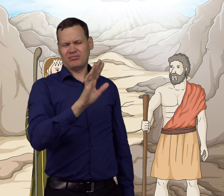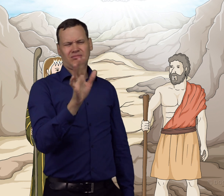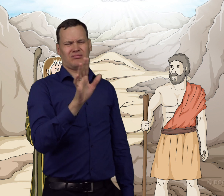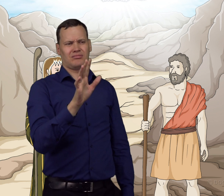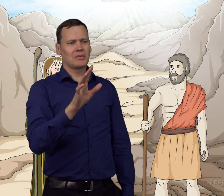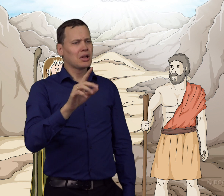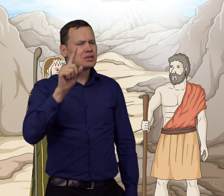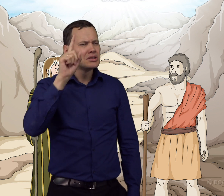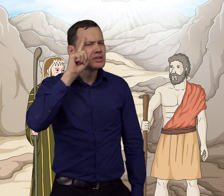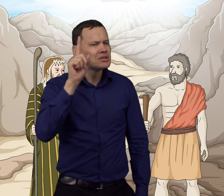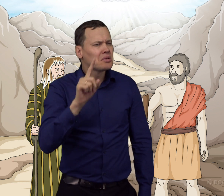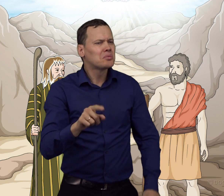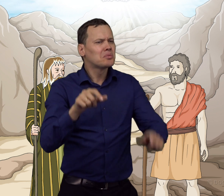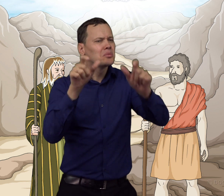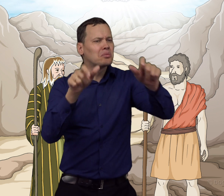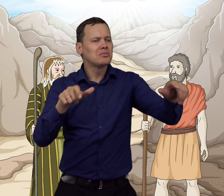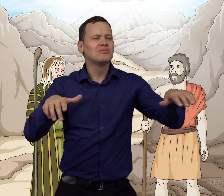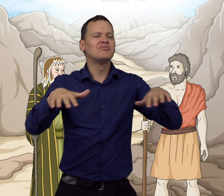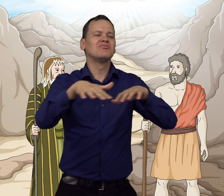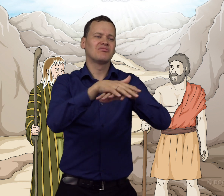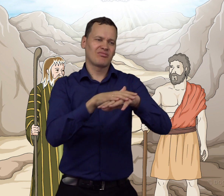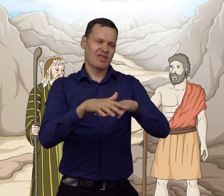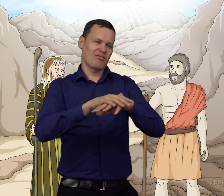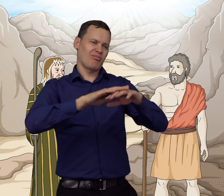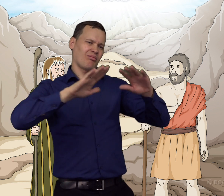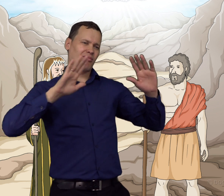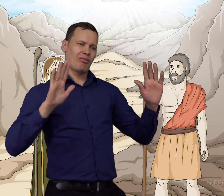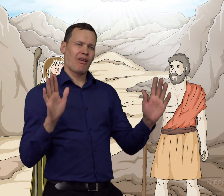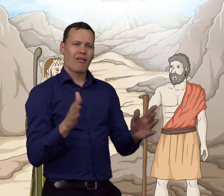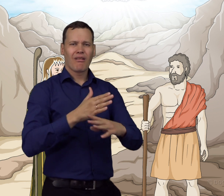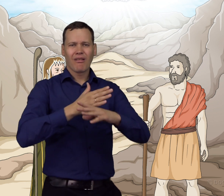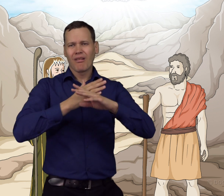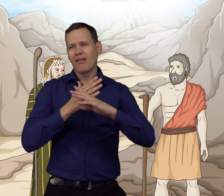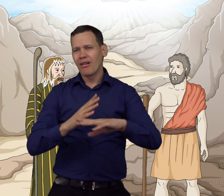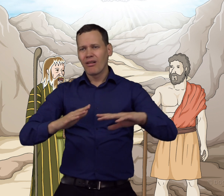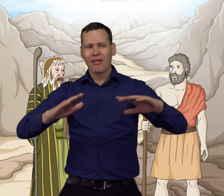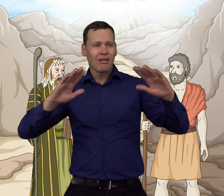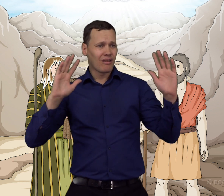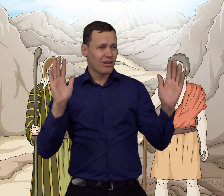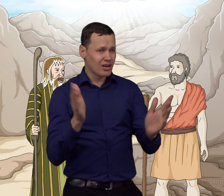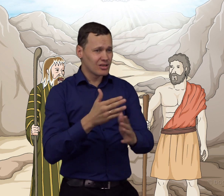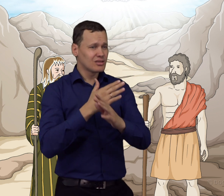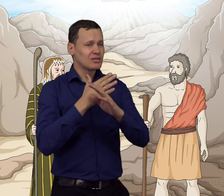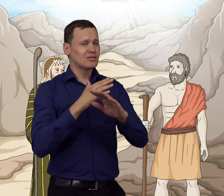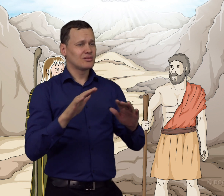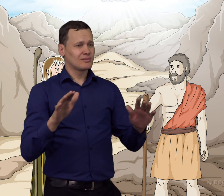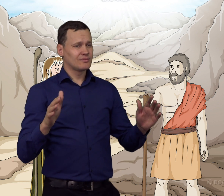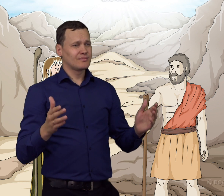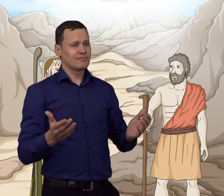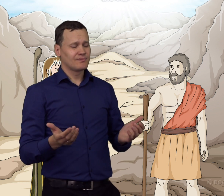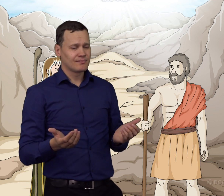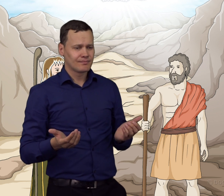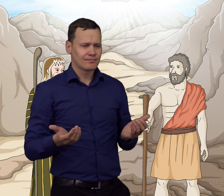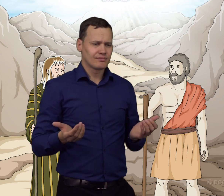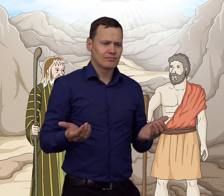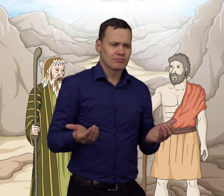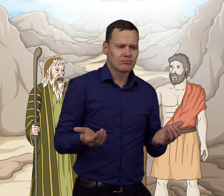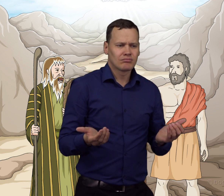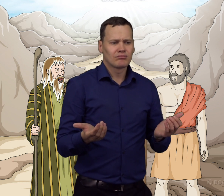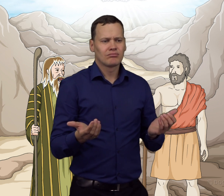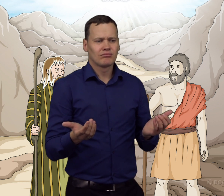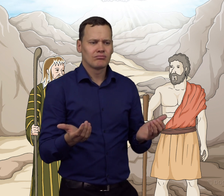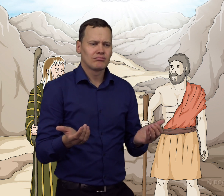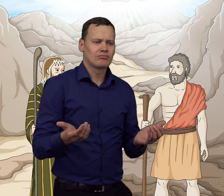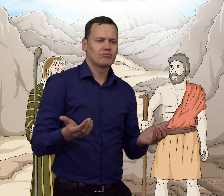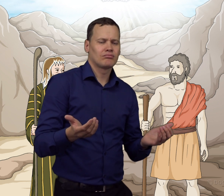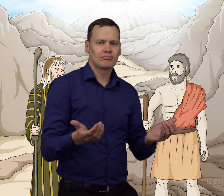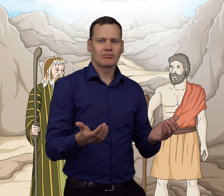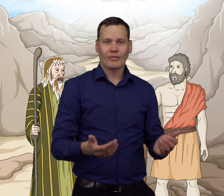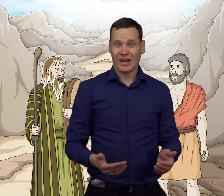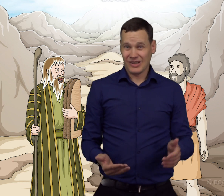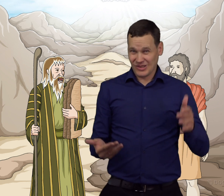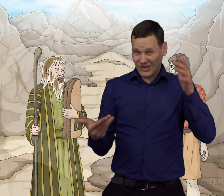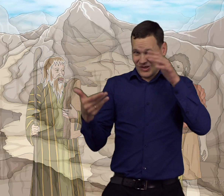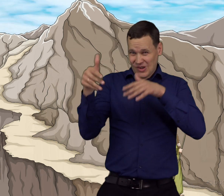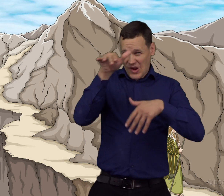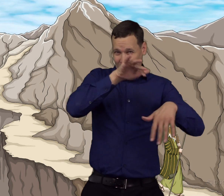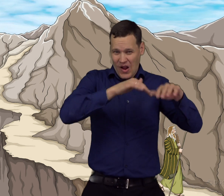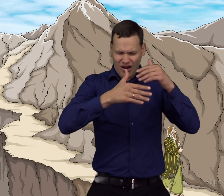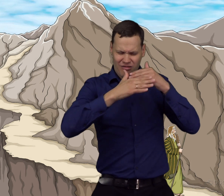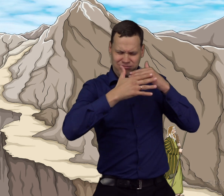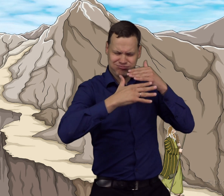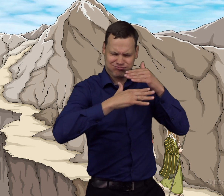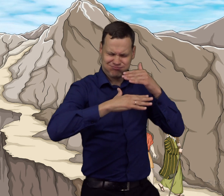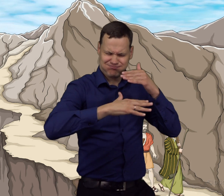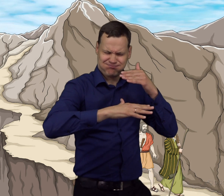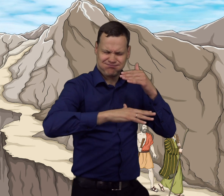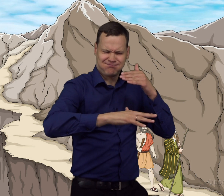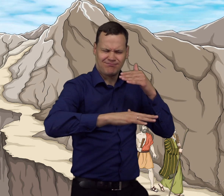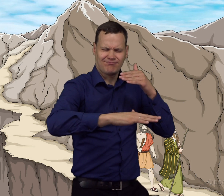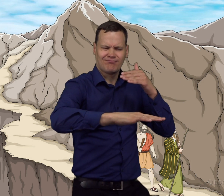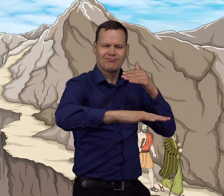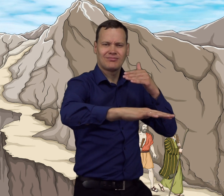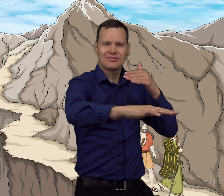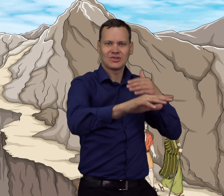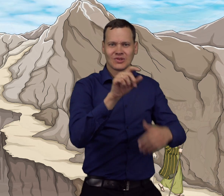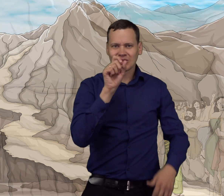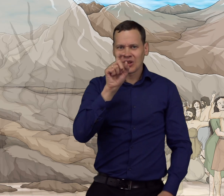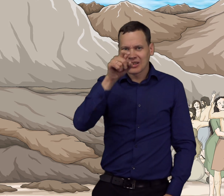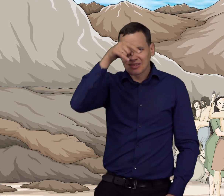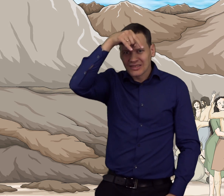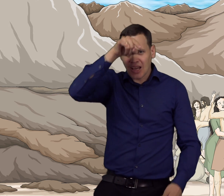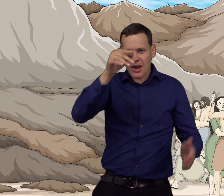I hear the sound of singing!”